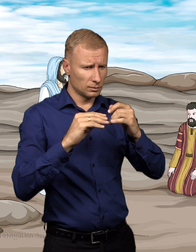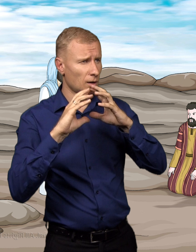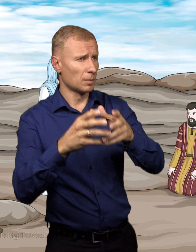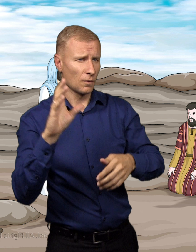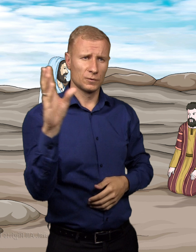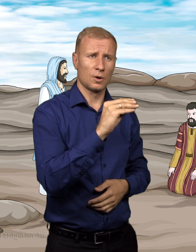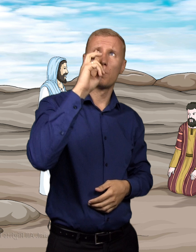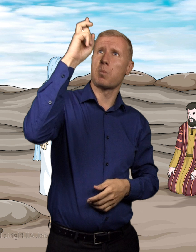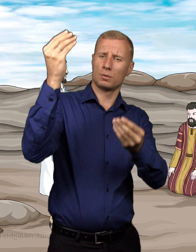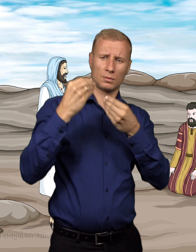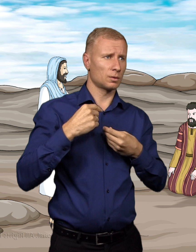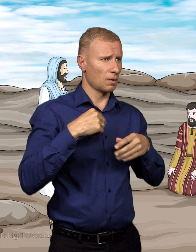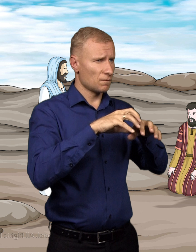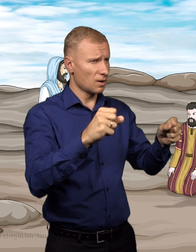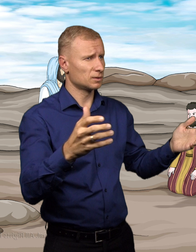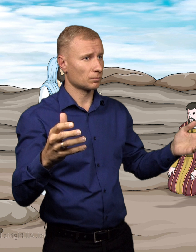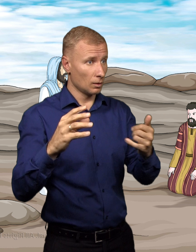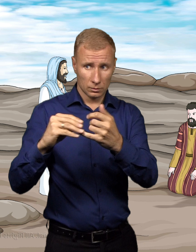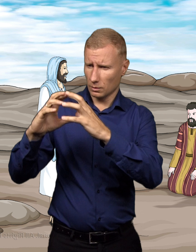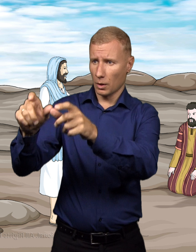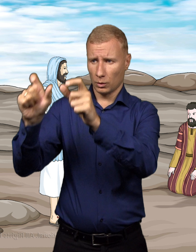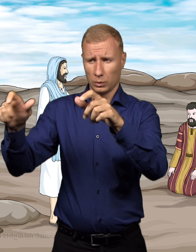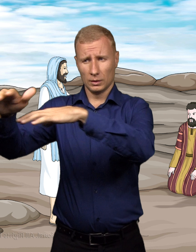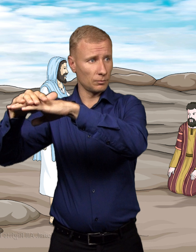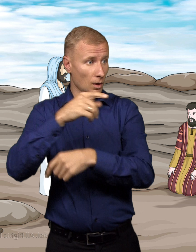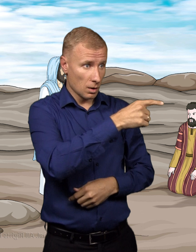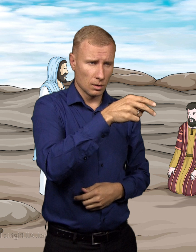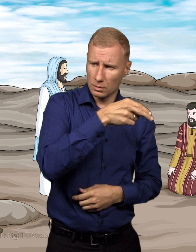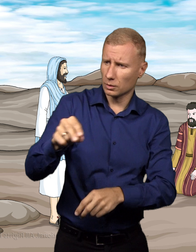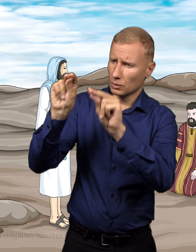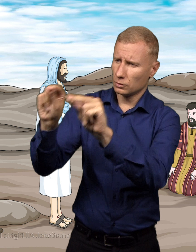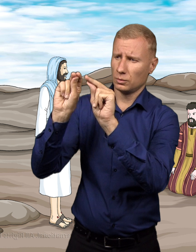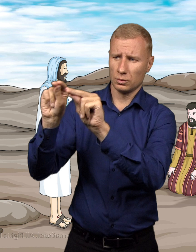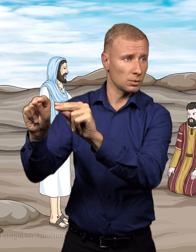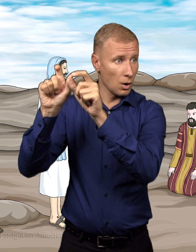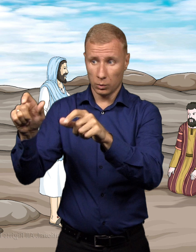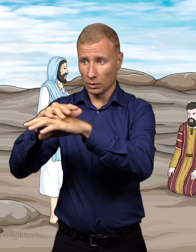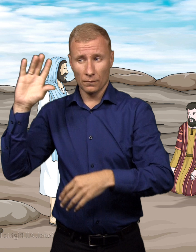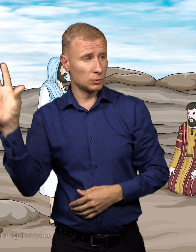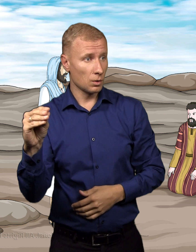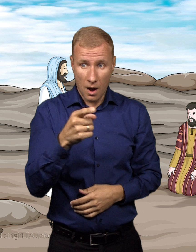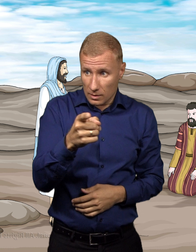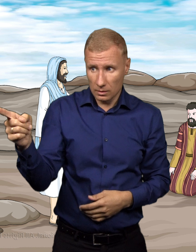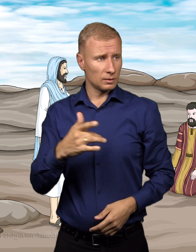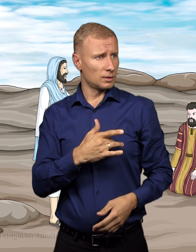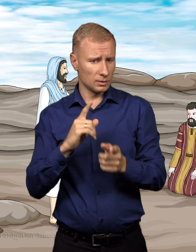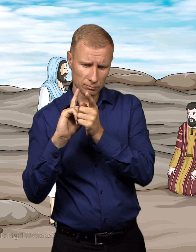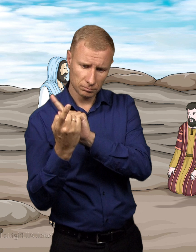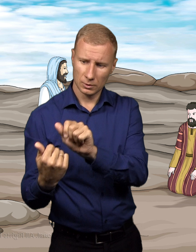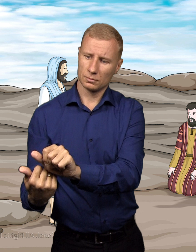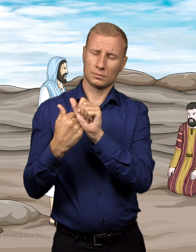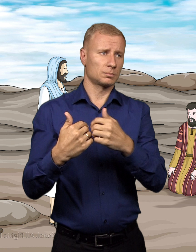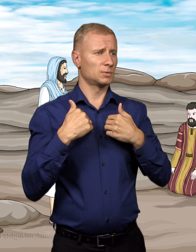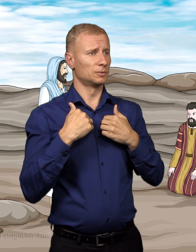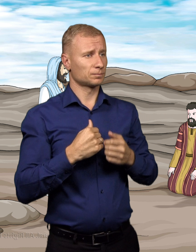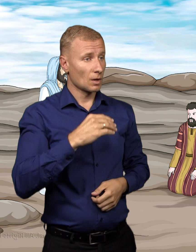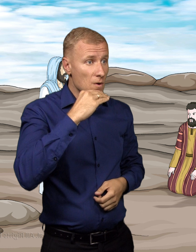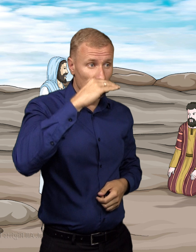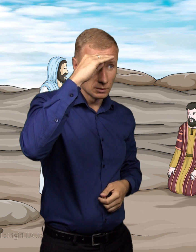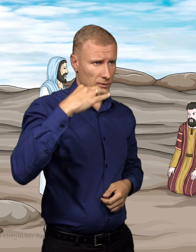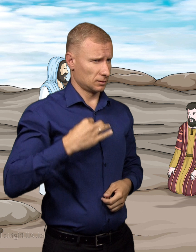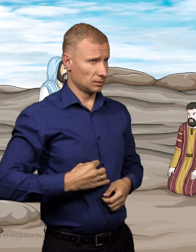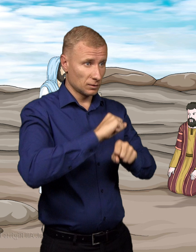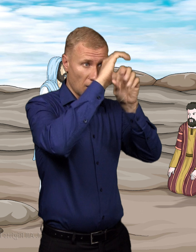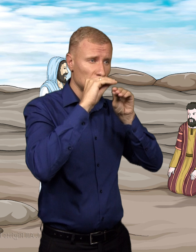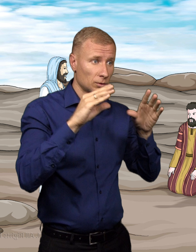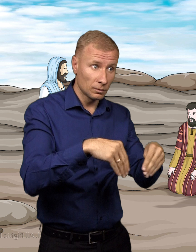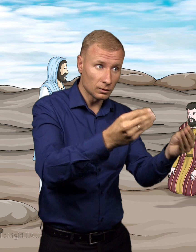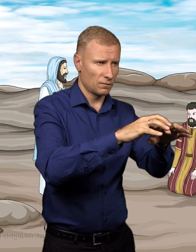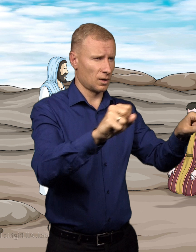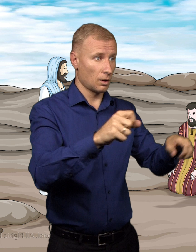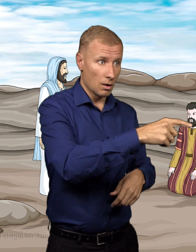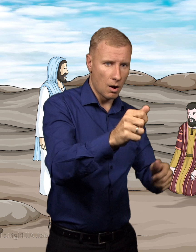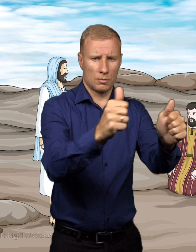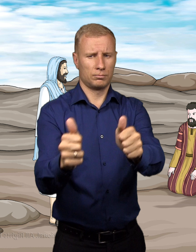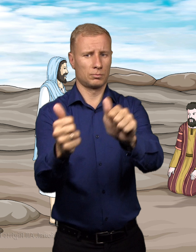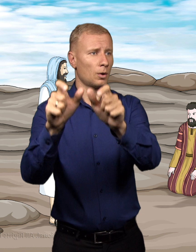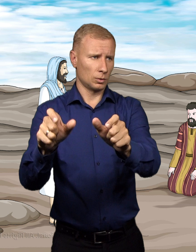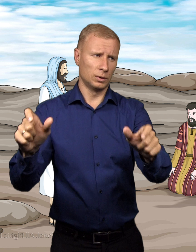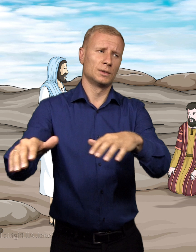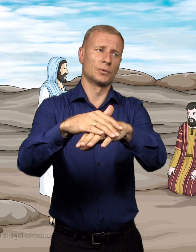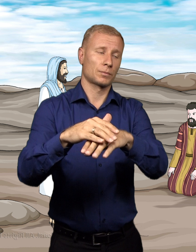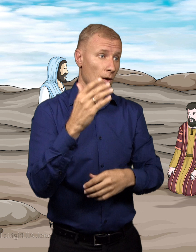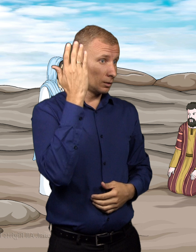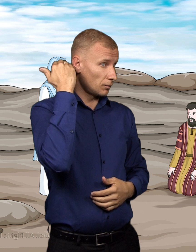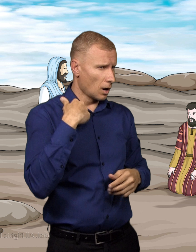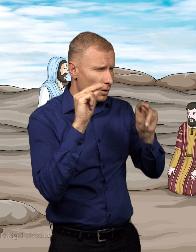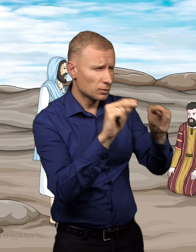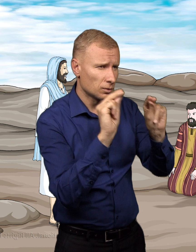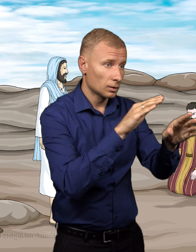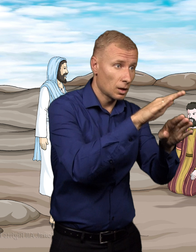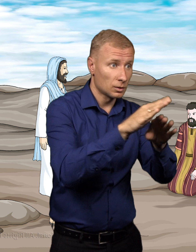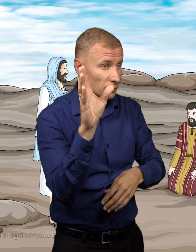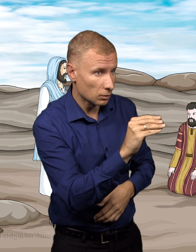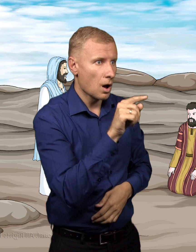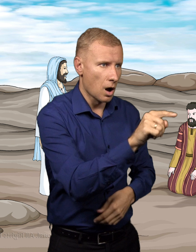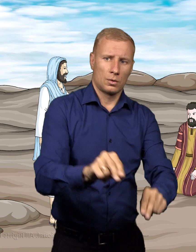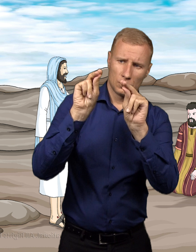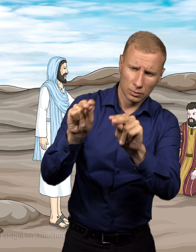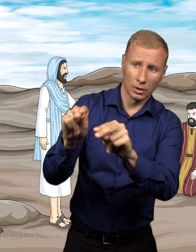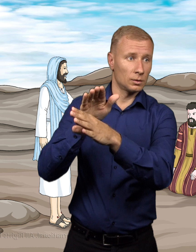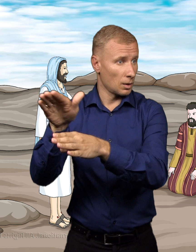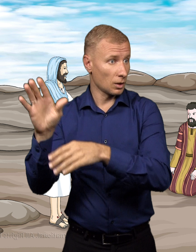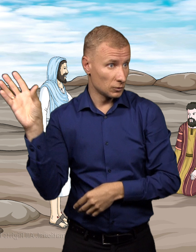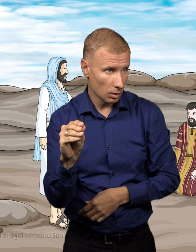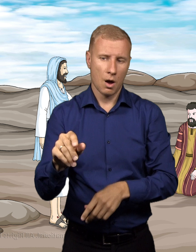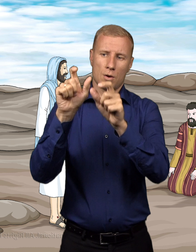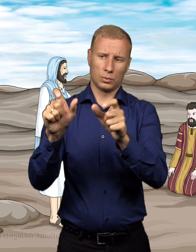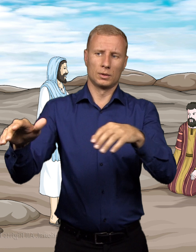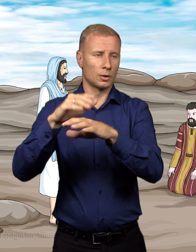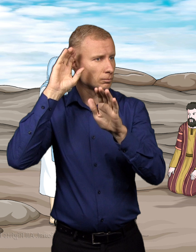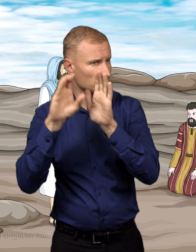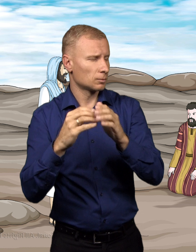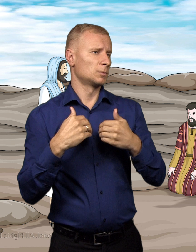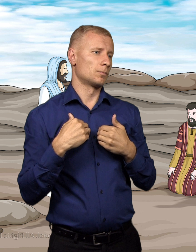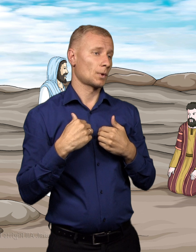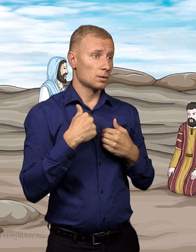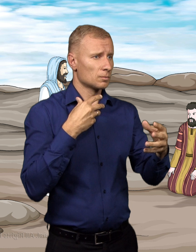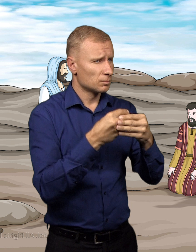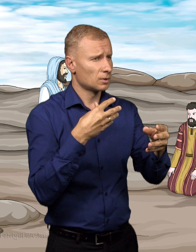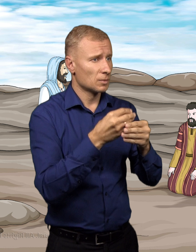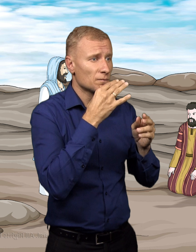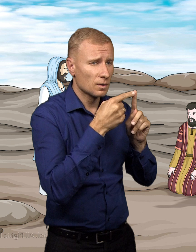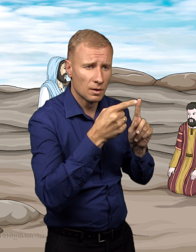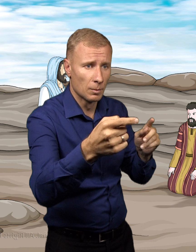Therefore go and make disciples of all nations, baptizing them in the name of the Father, and of the Son, and of the Holy Spirit, and teaching them to obey all that I have commanded you.